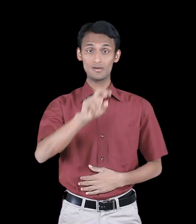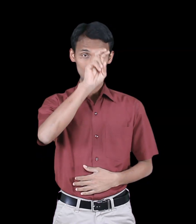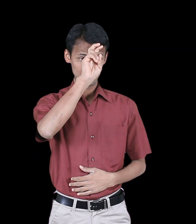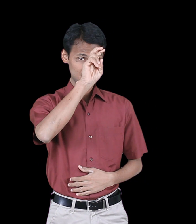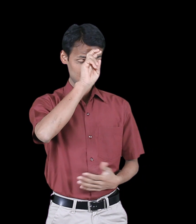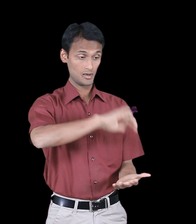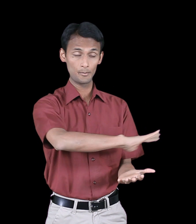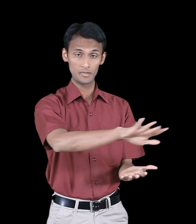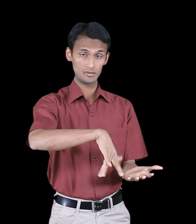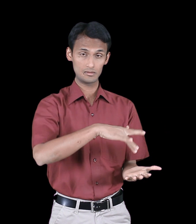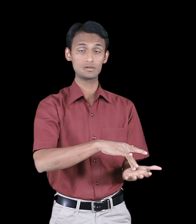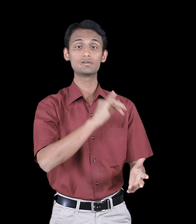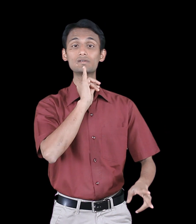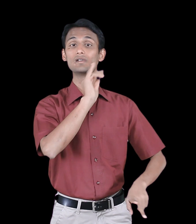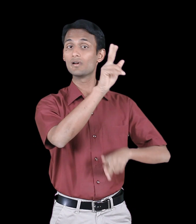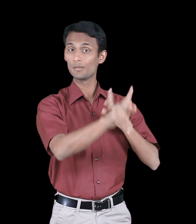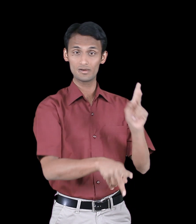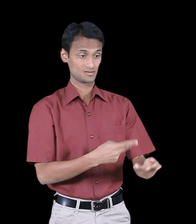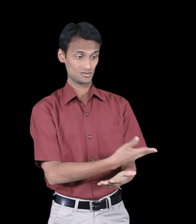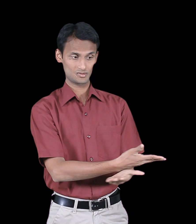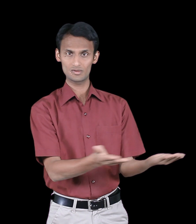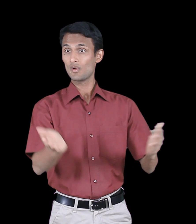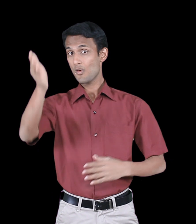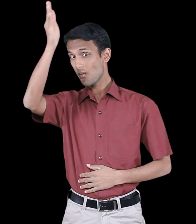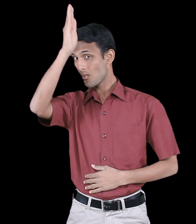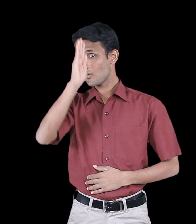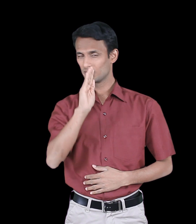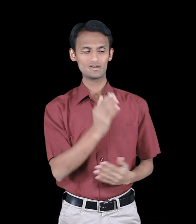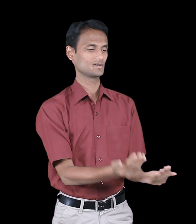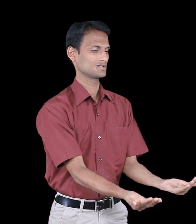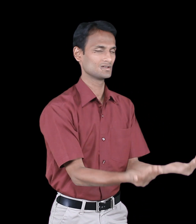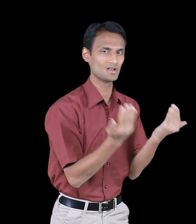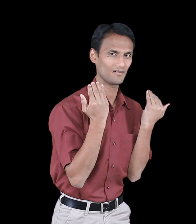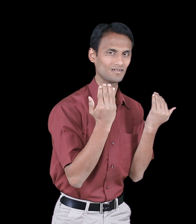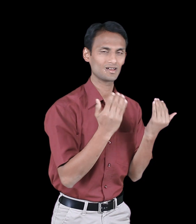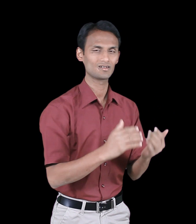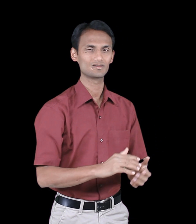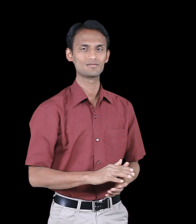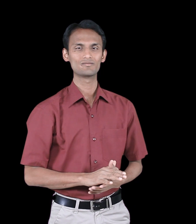God saves the Israelites from Egypt